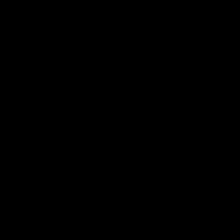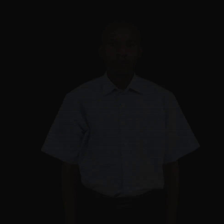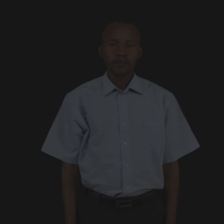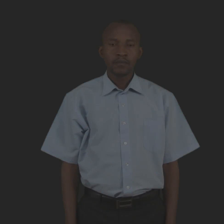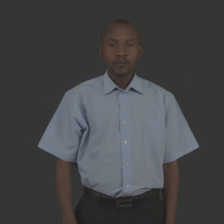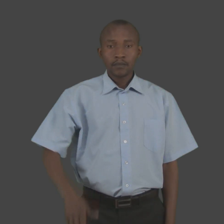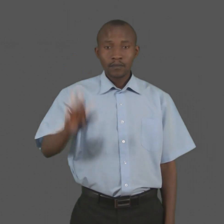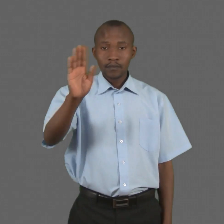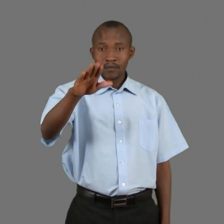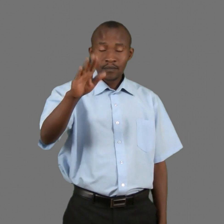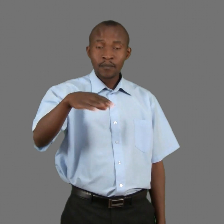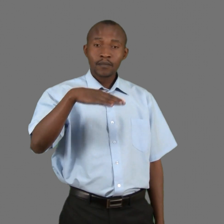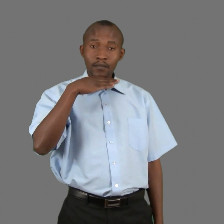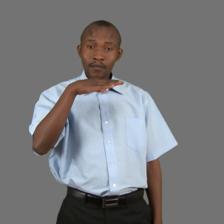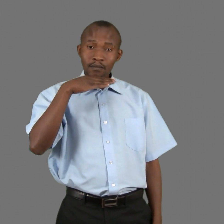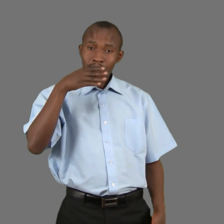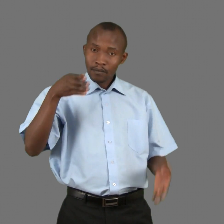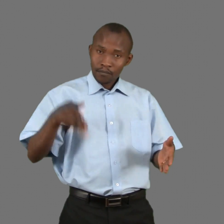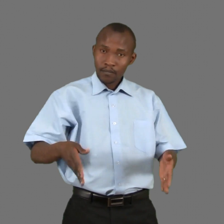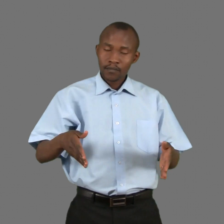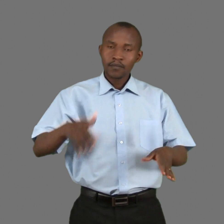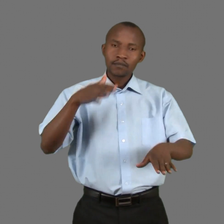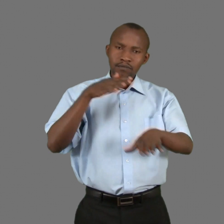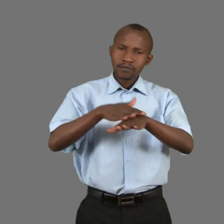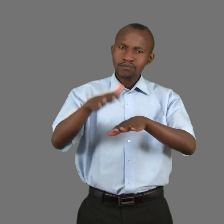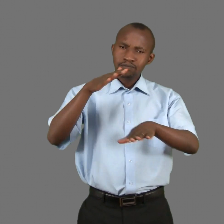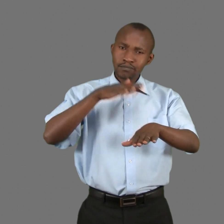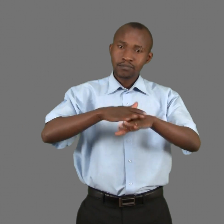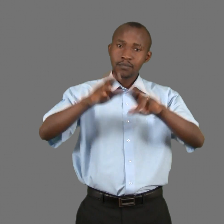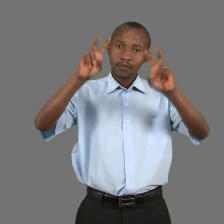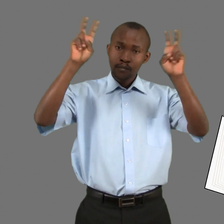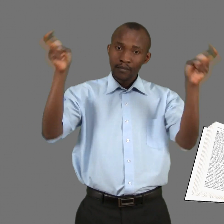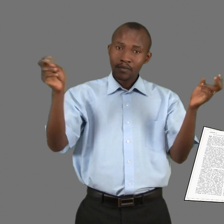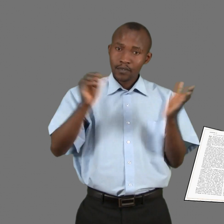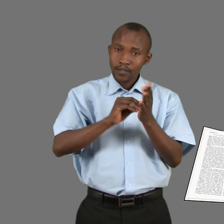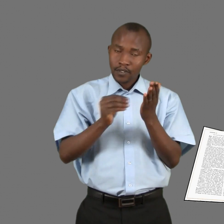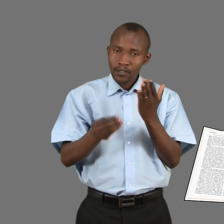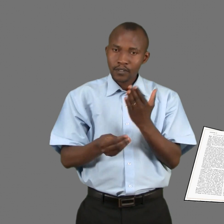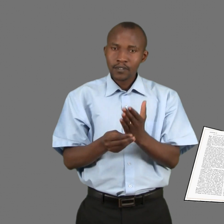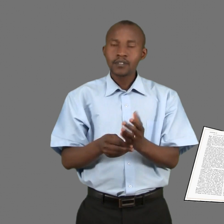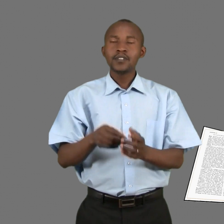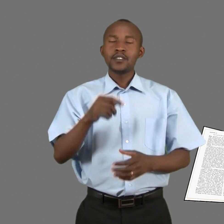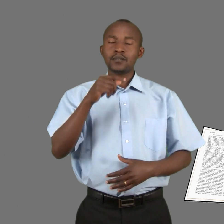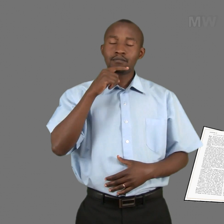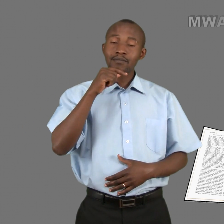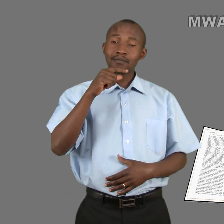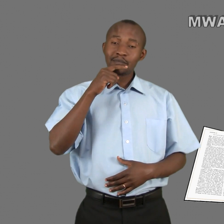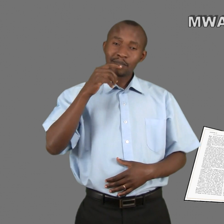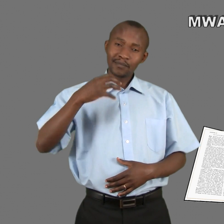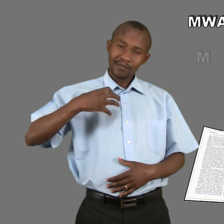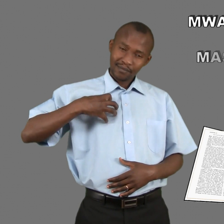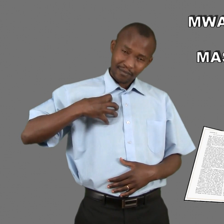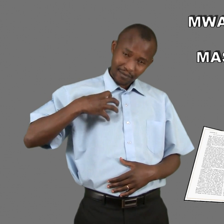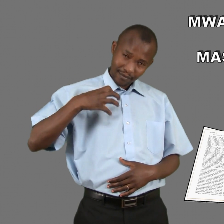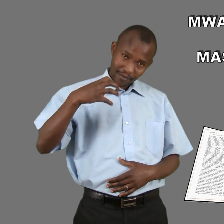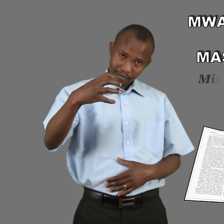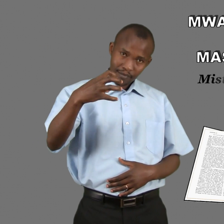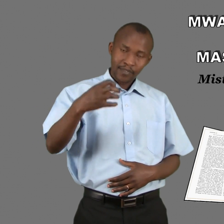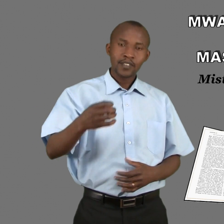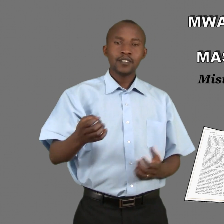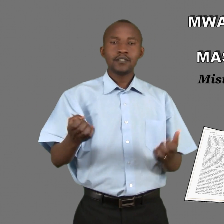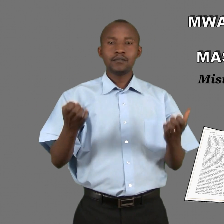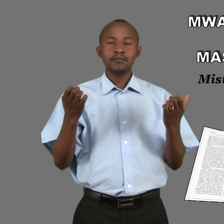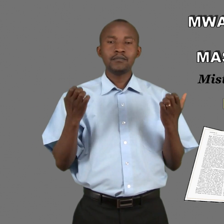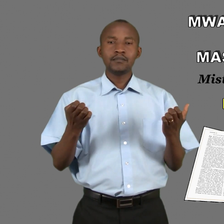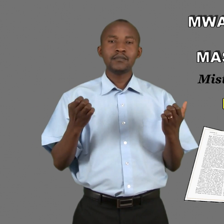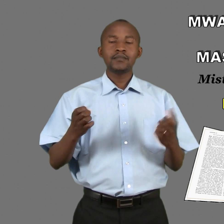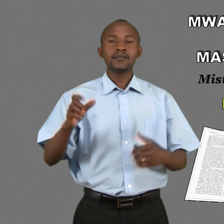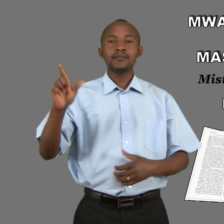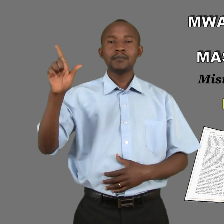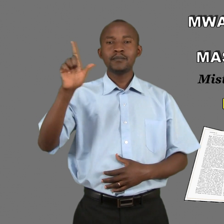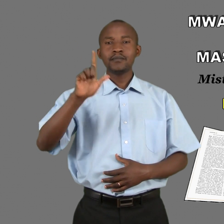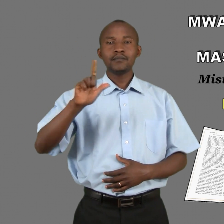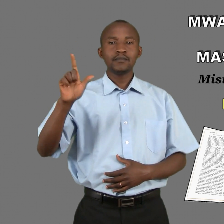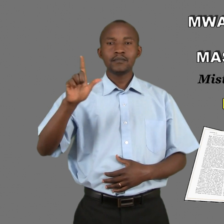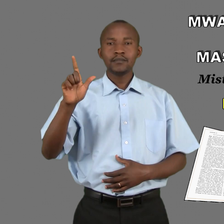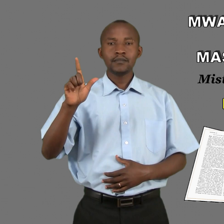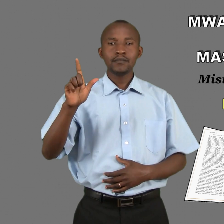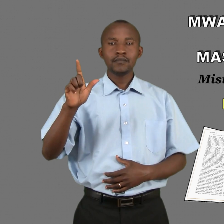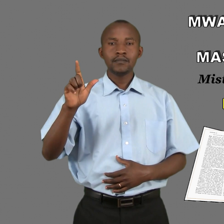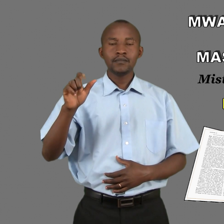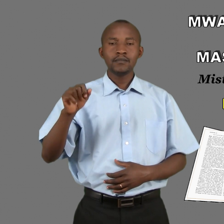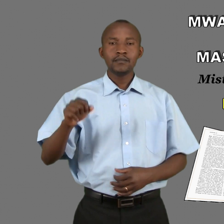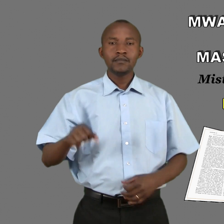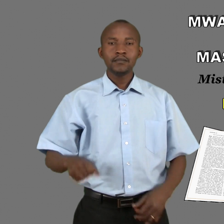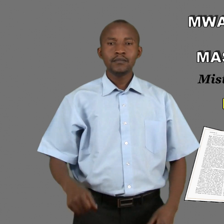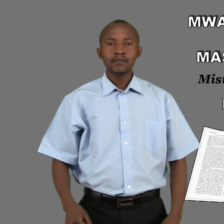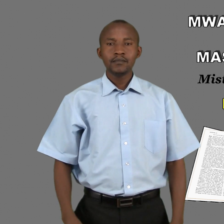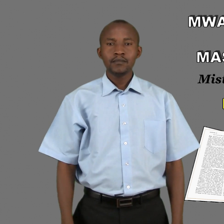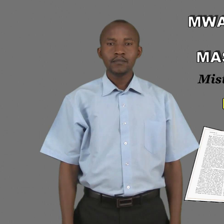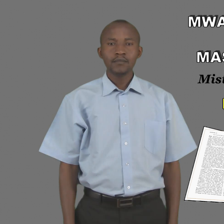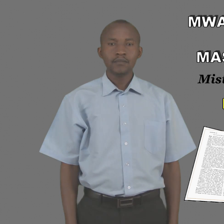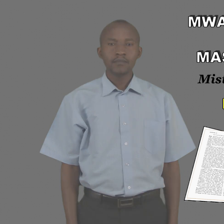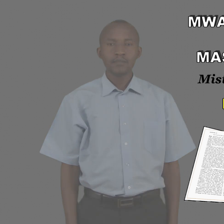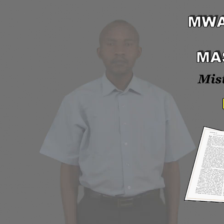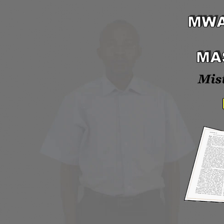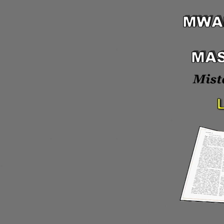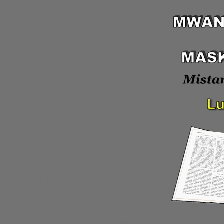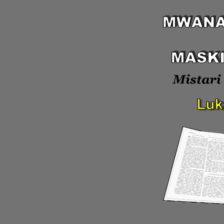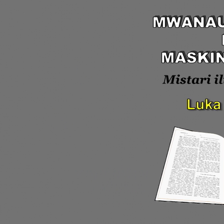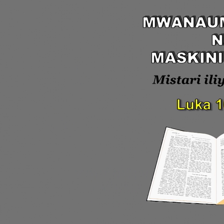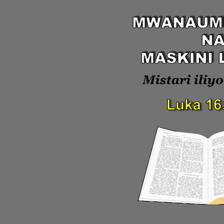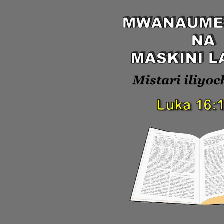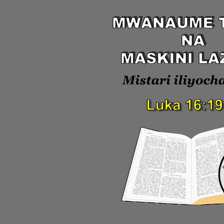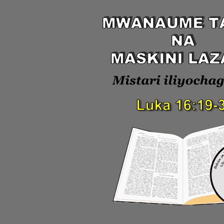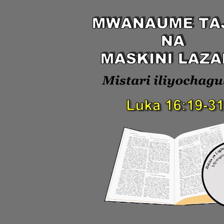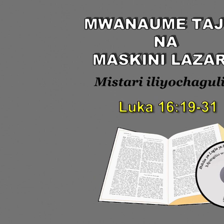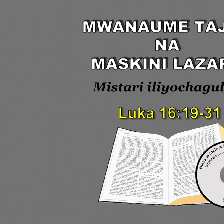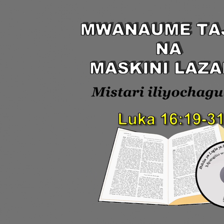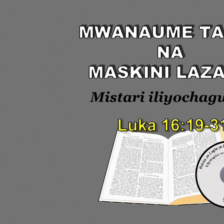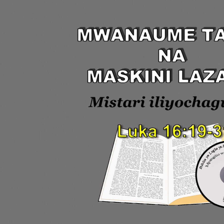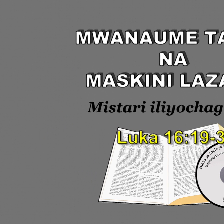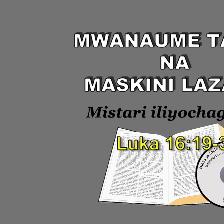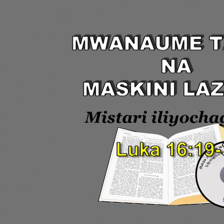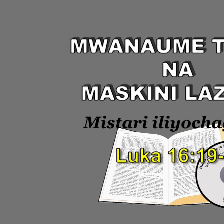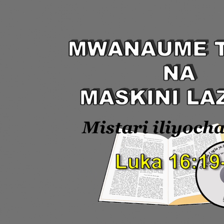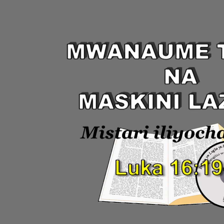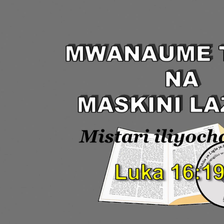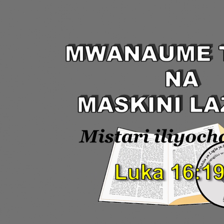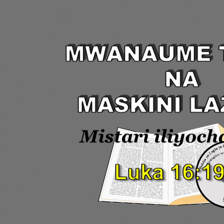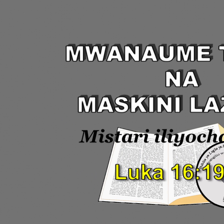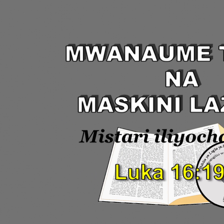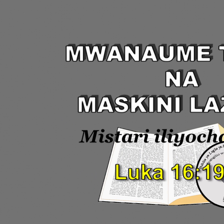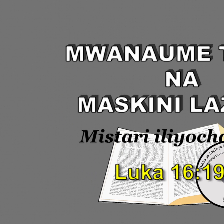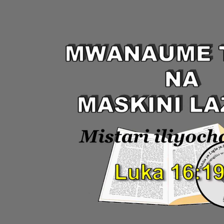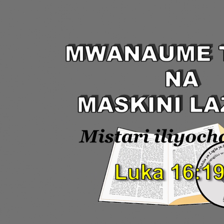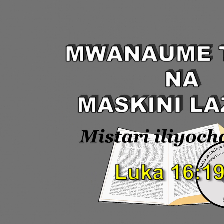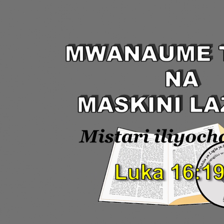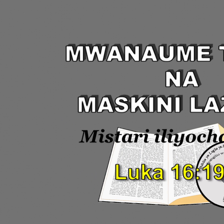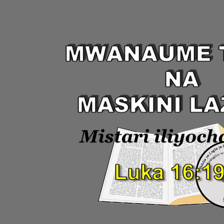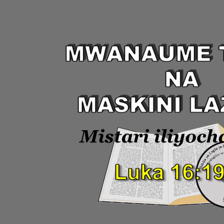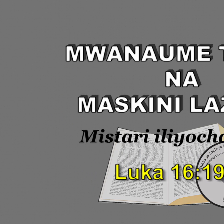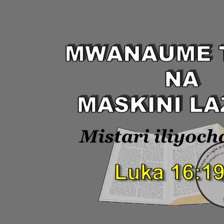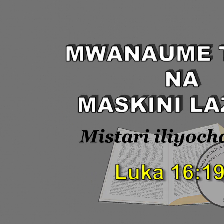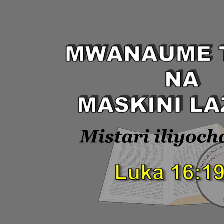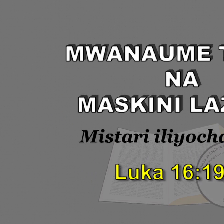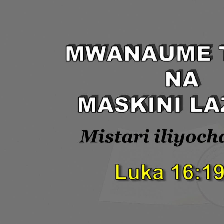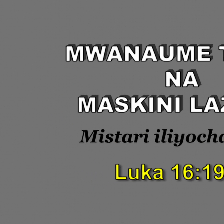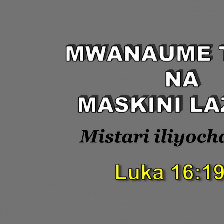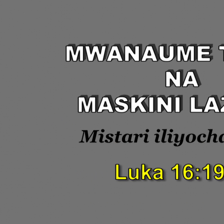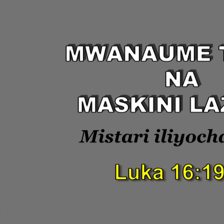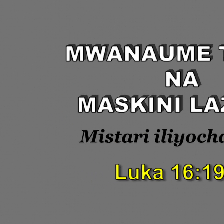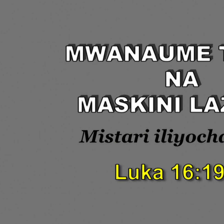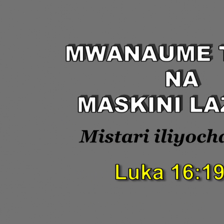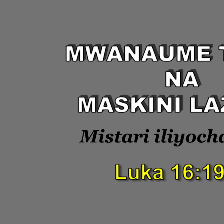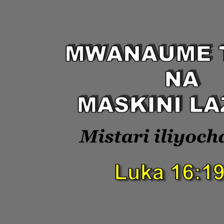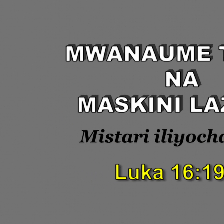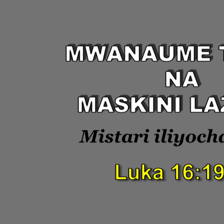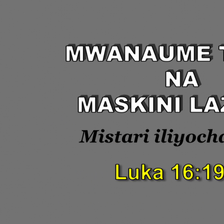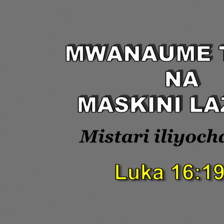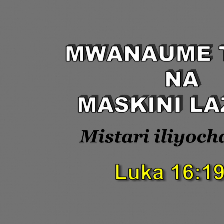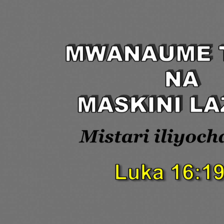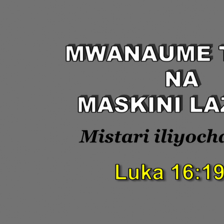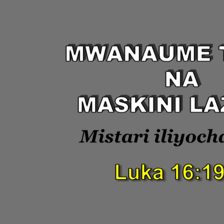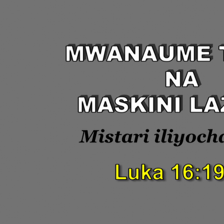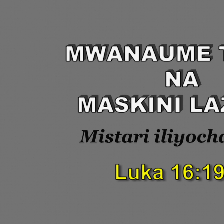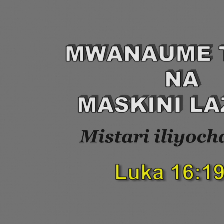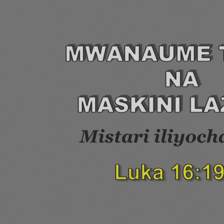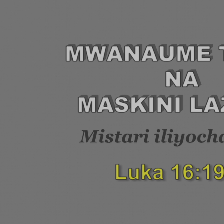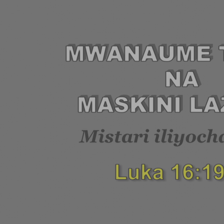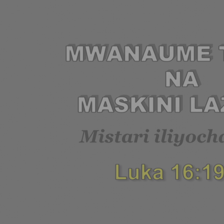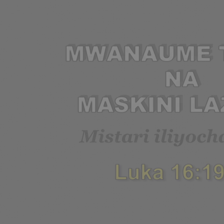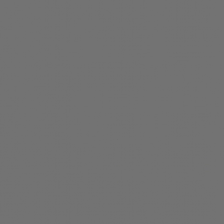Jesus tells a story about the rich man and Lazarus